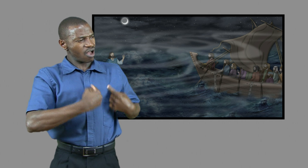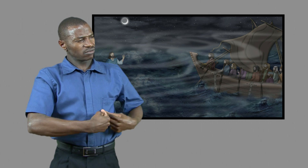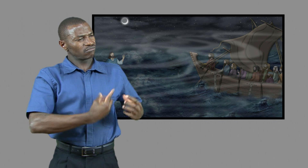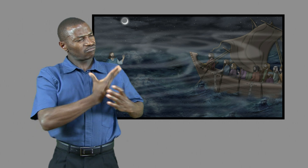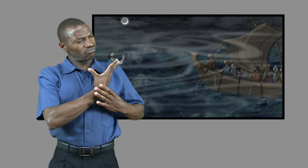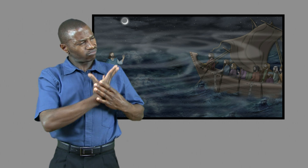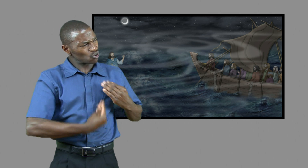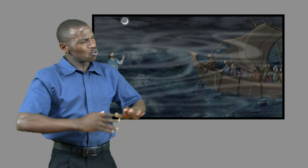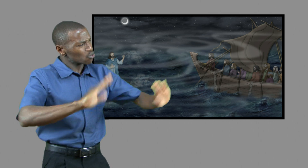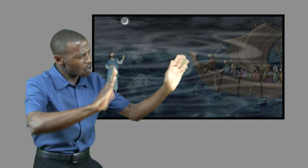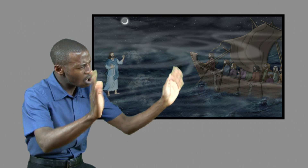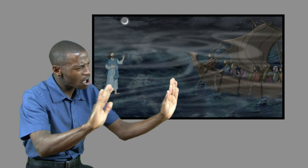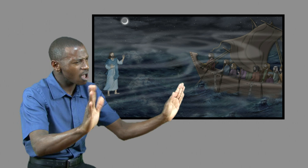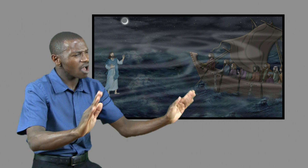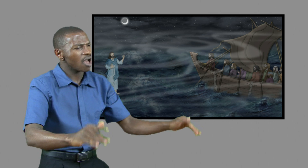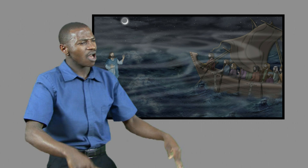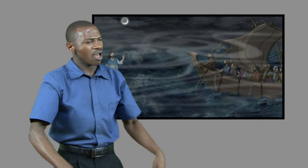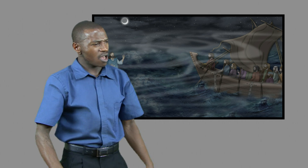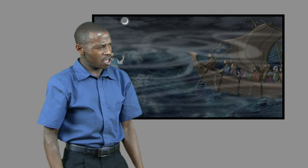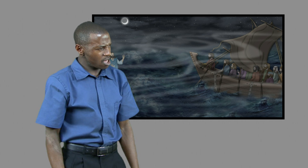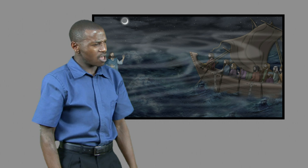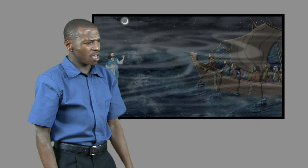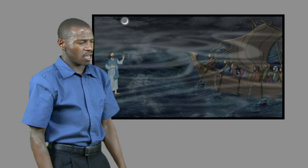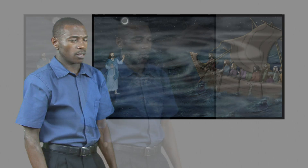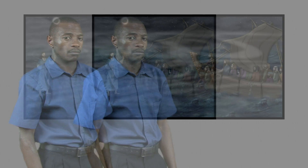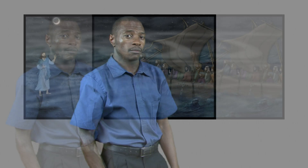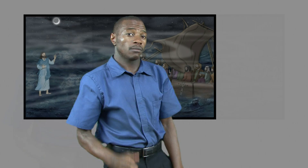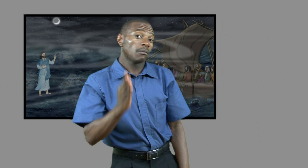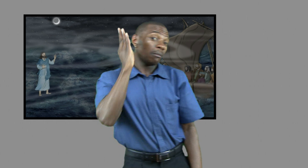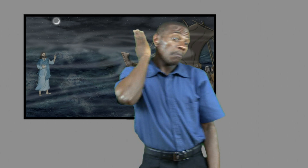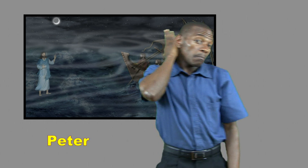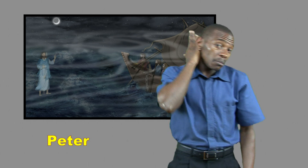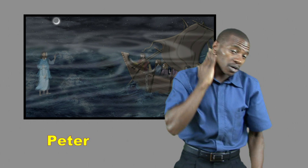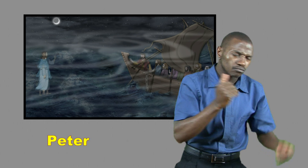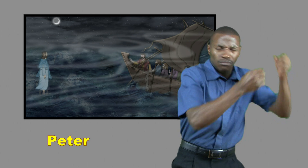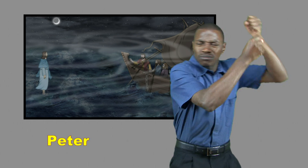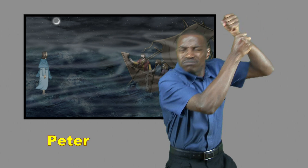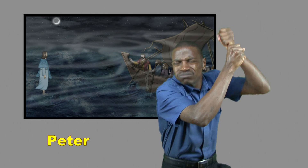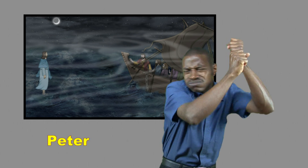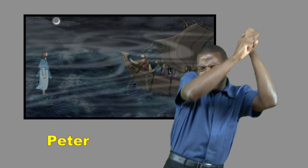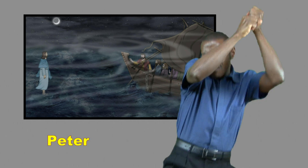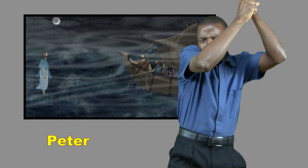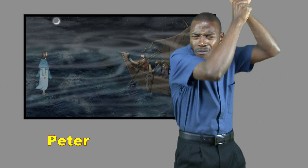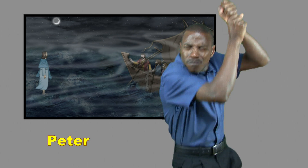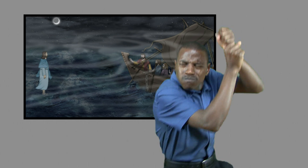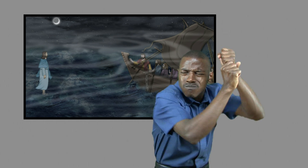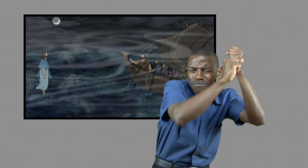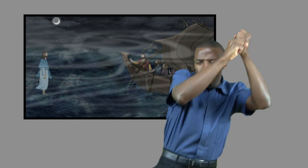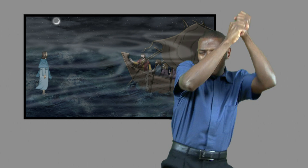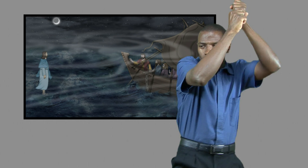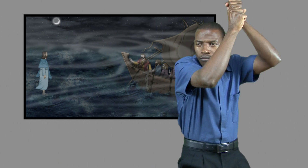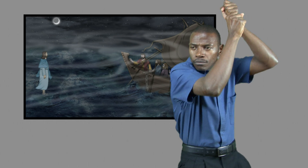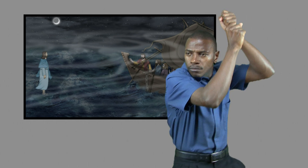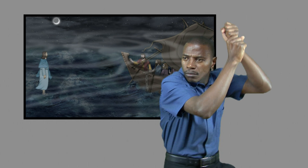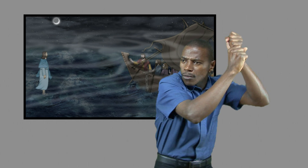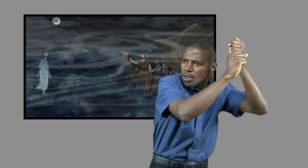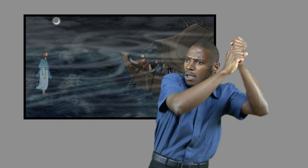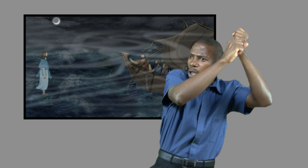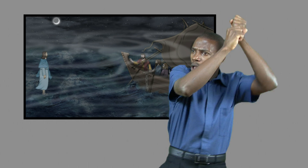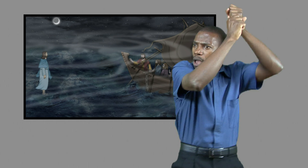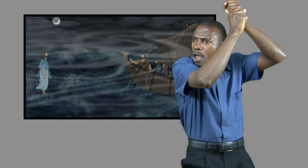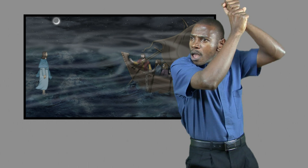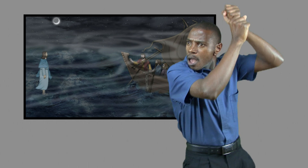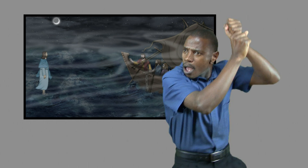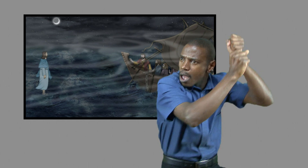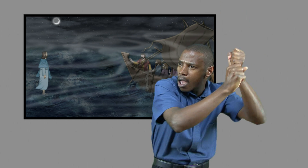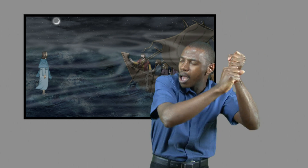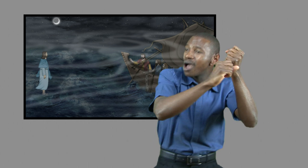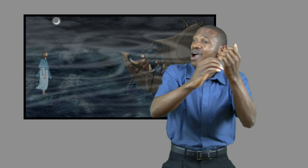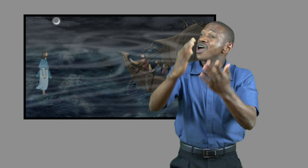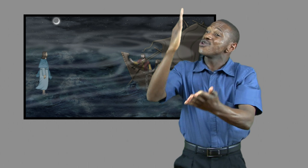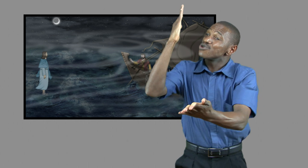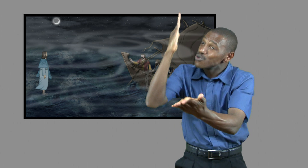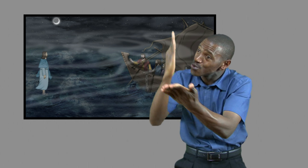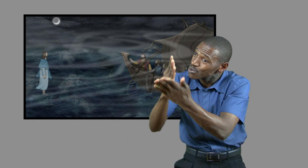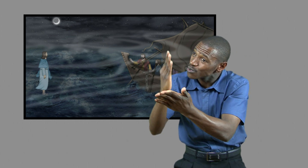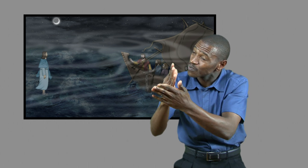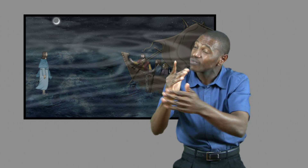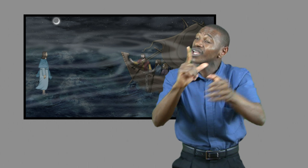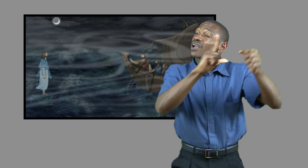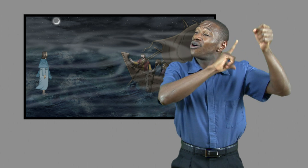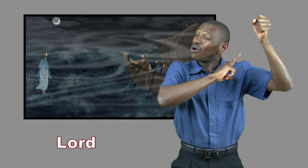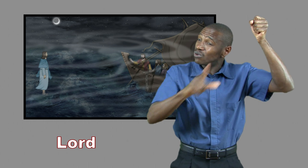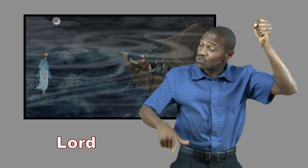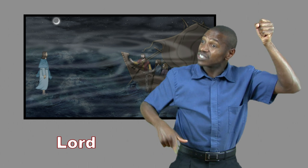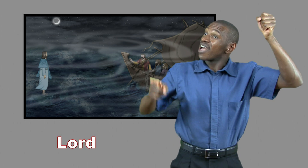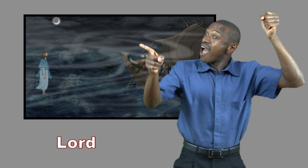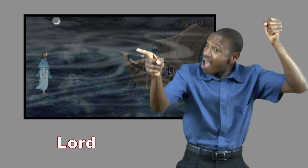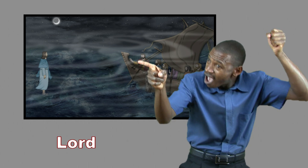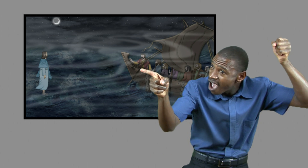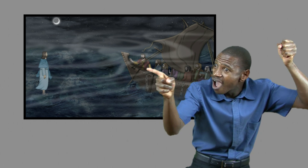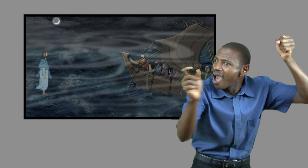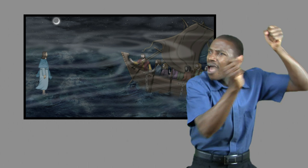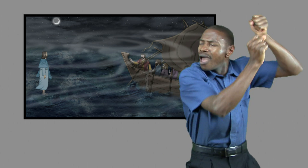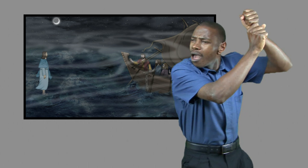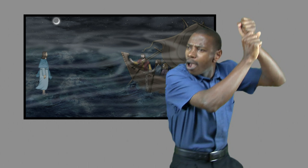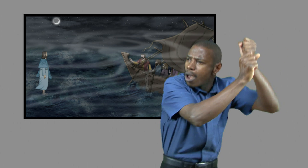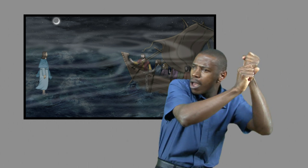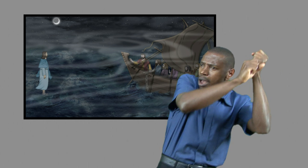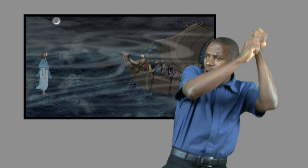Do not be afraid.”